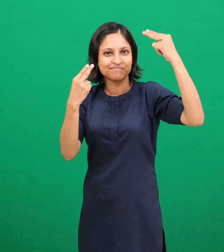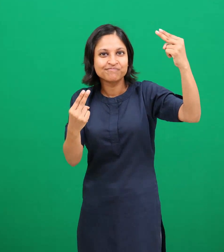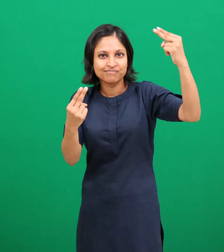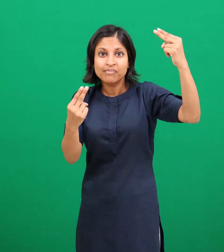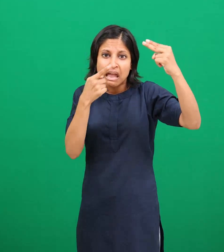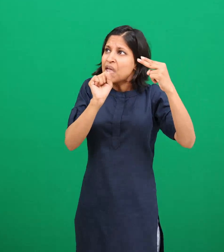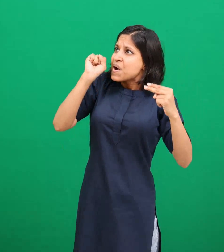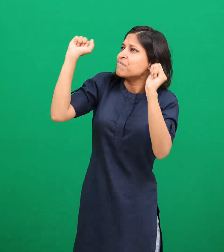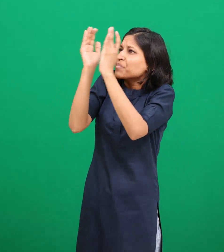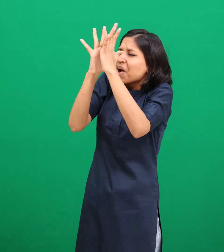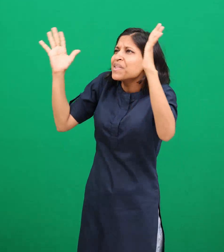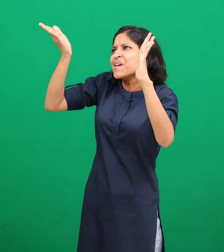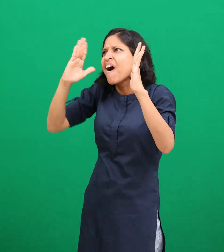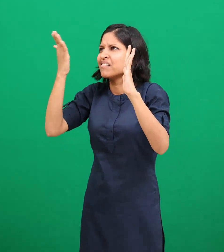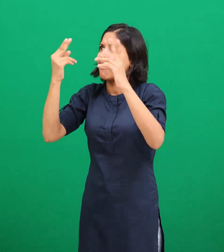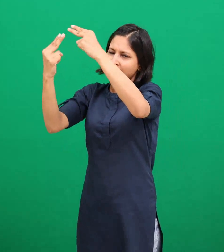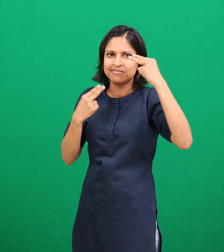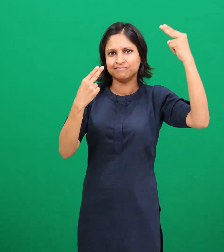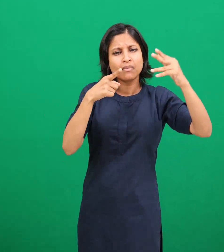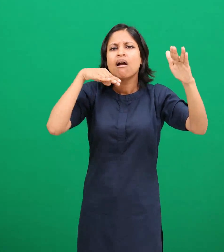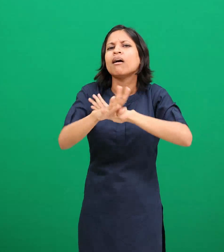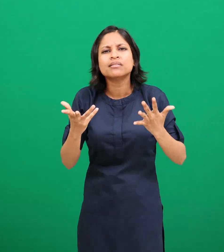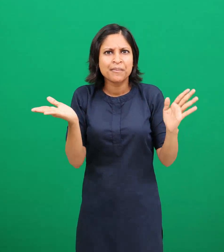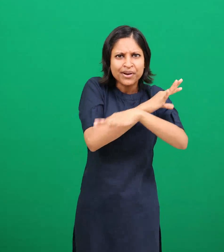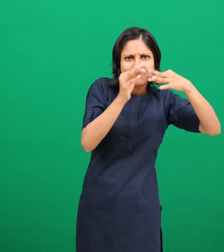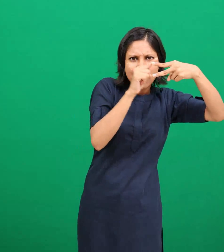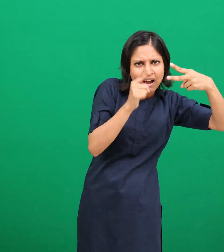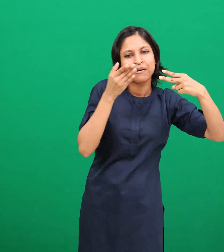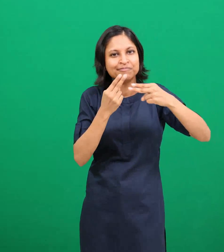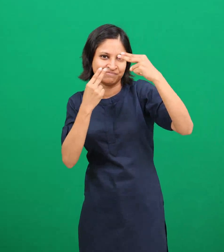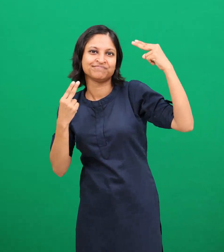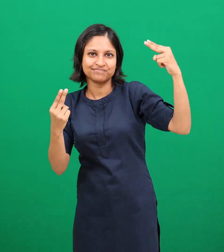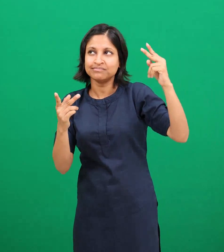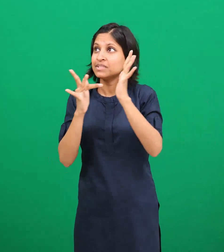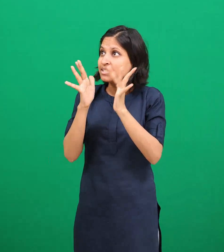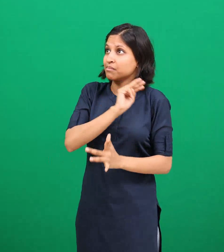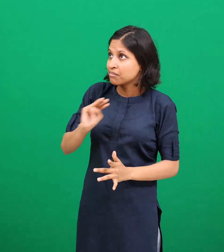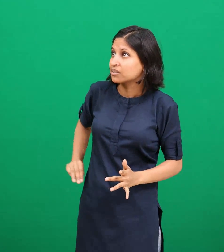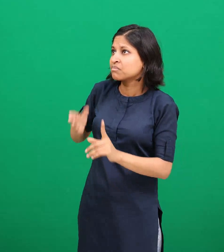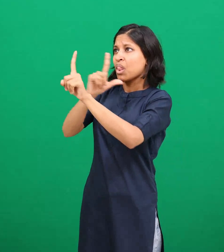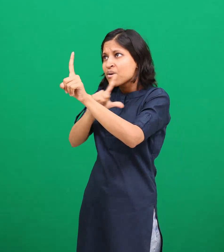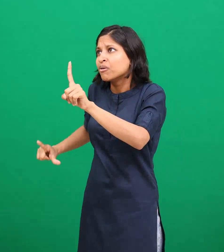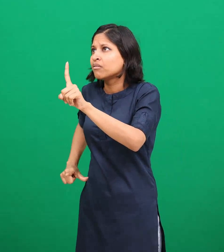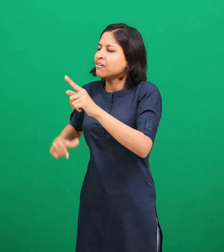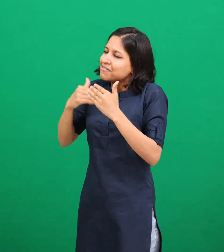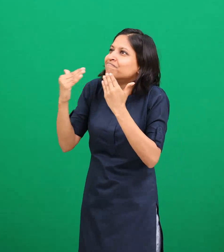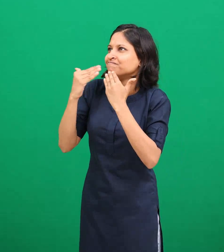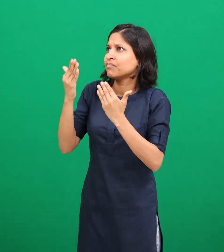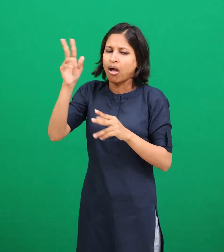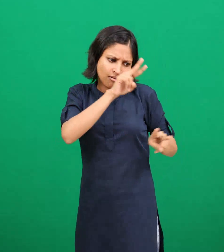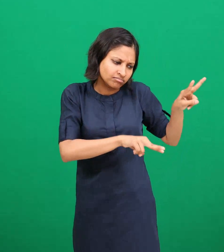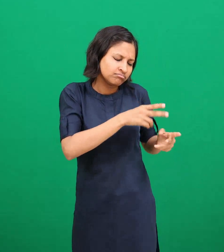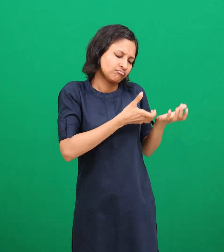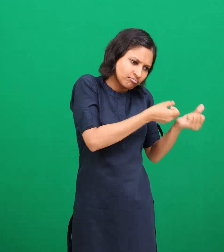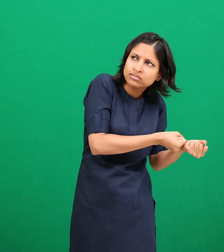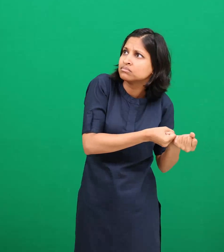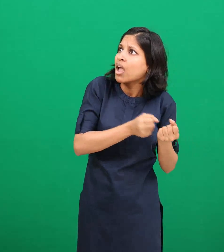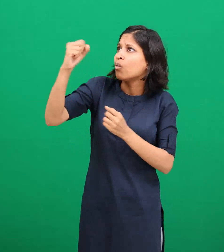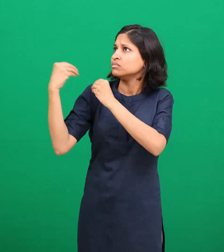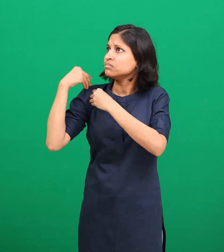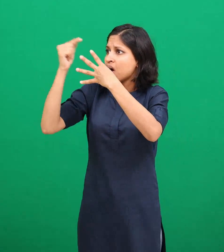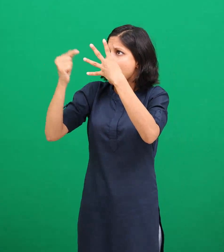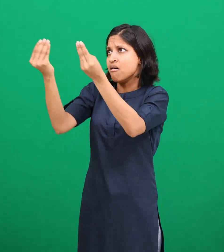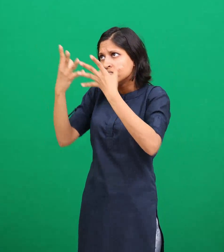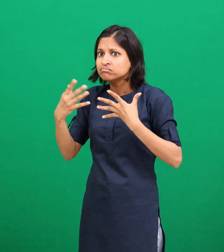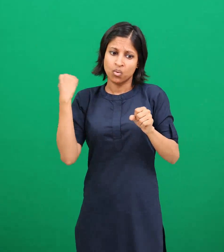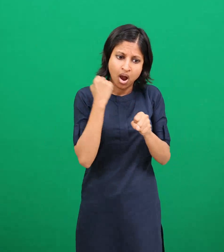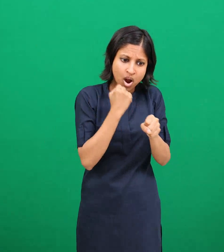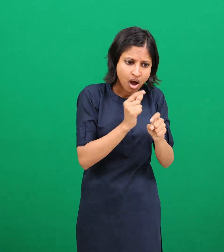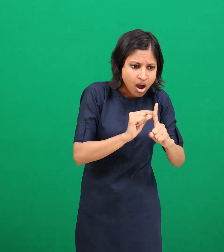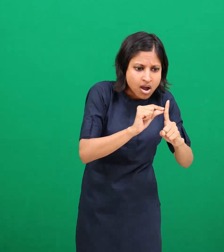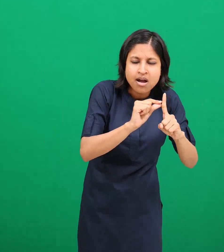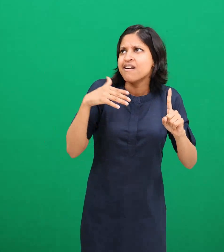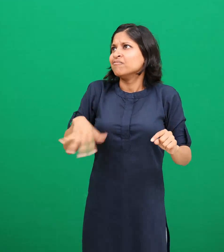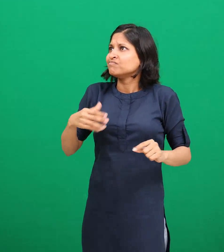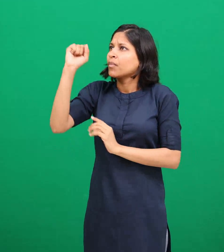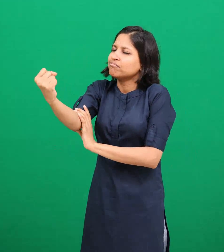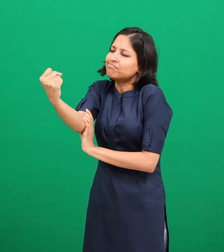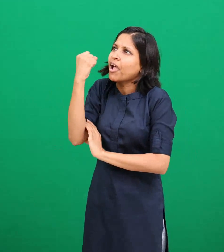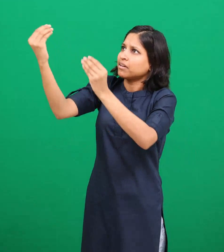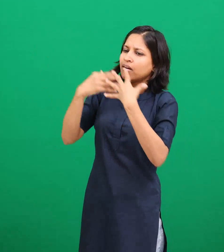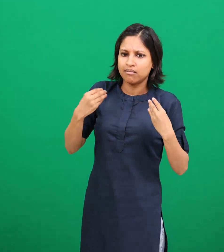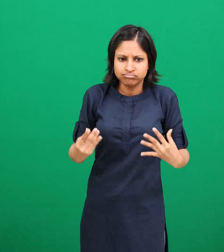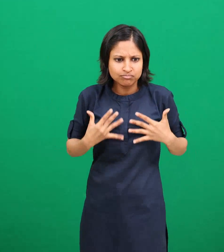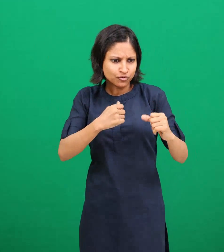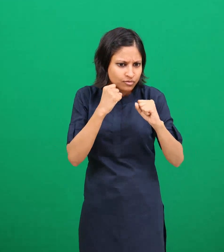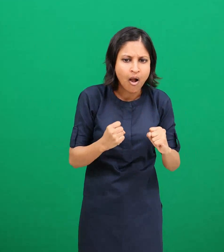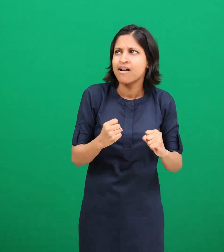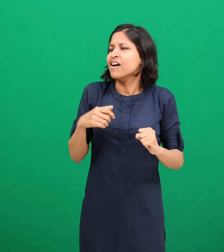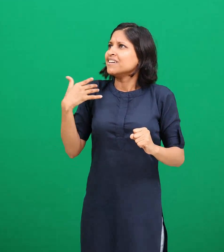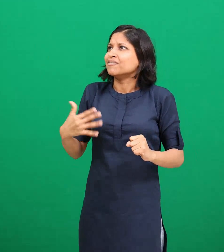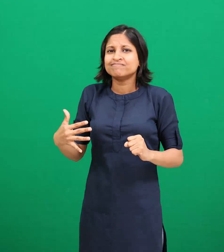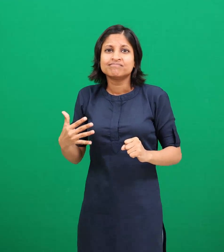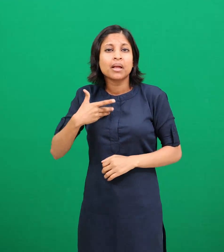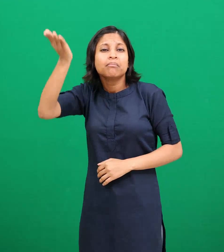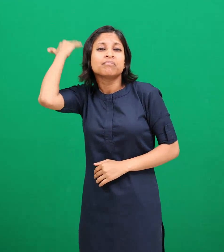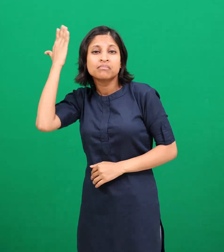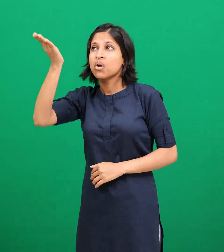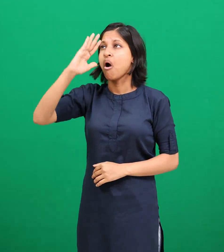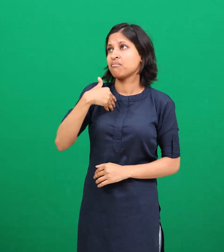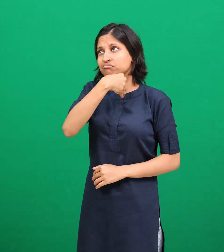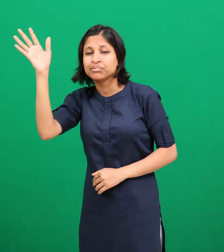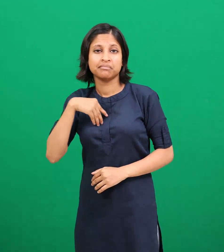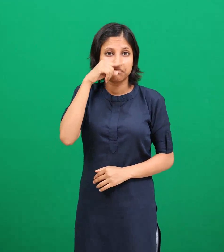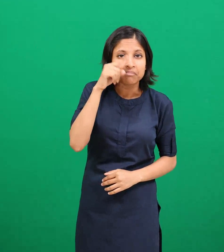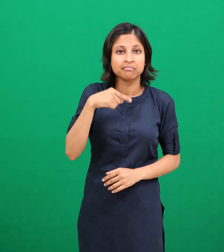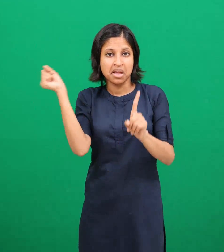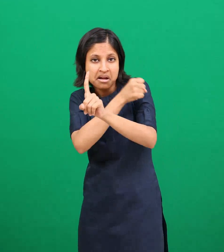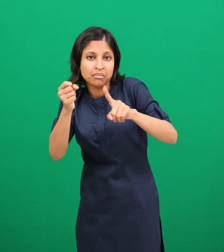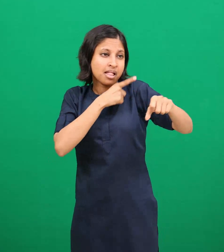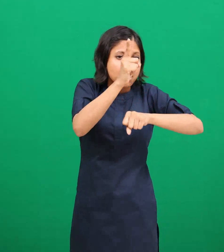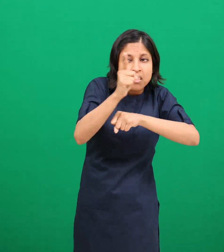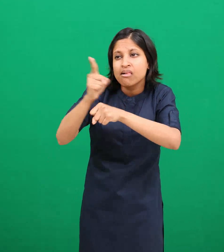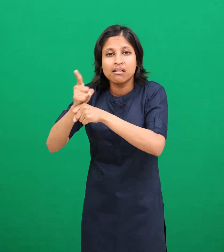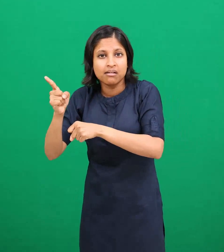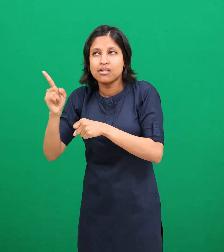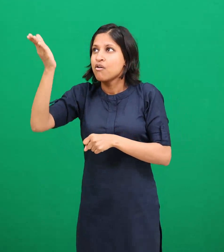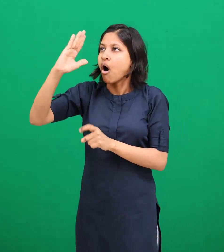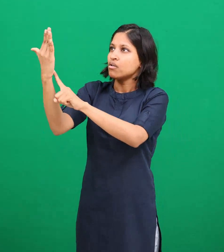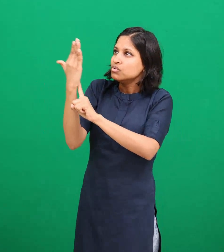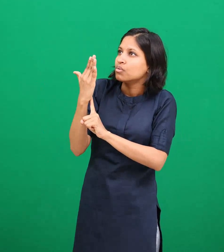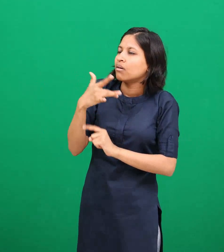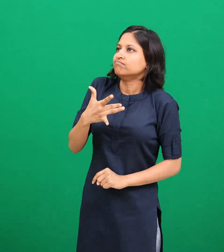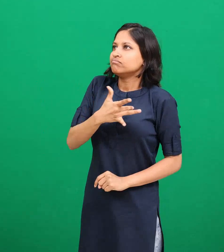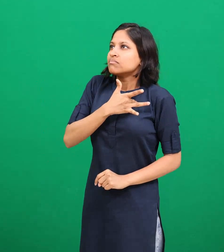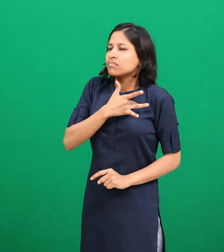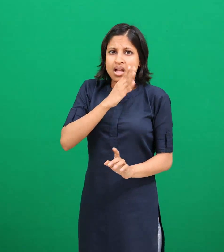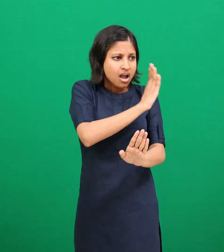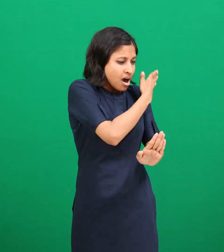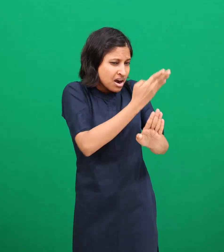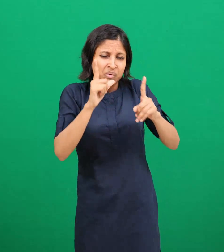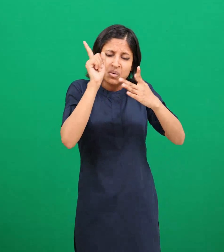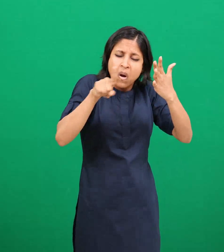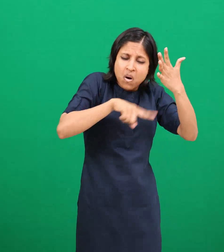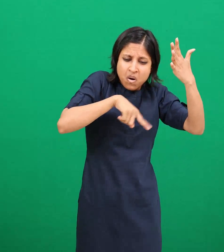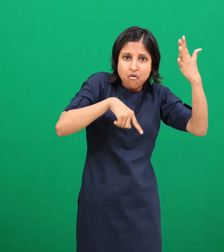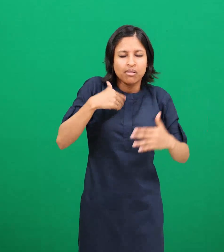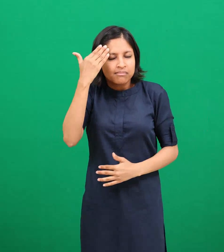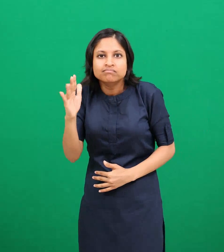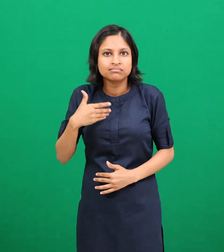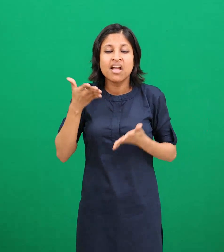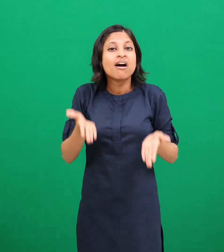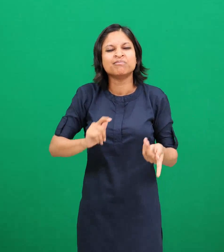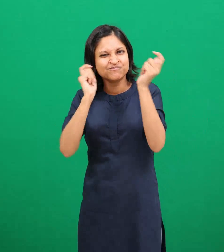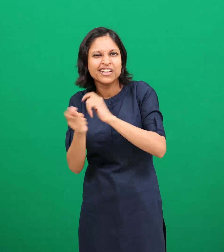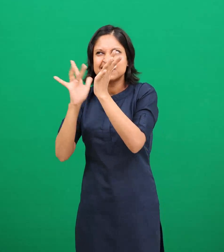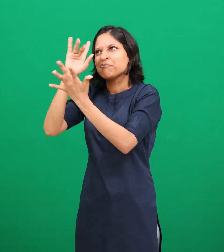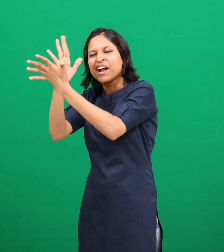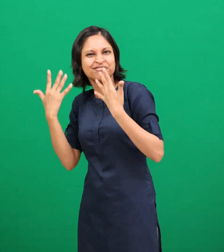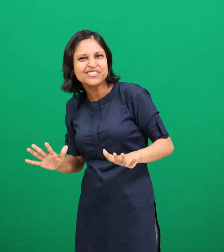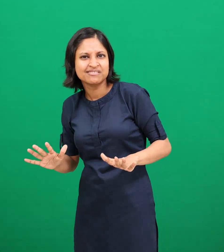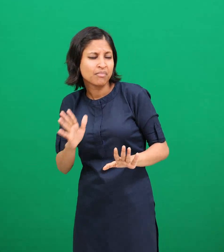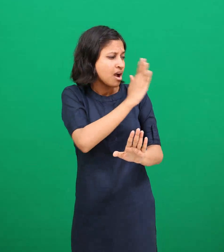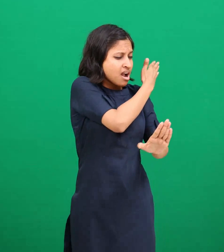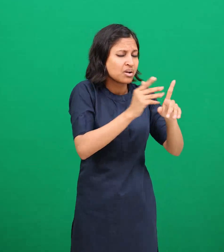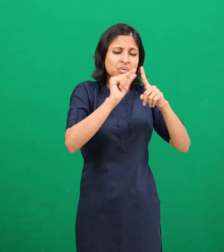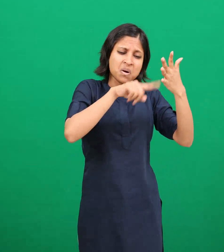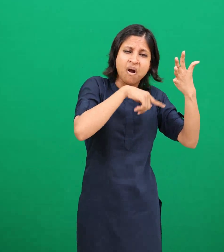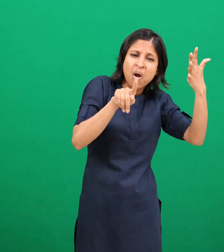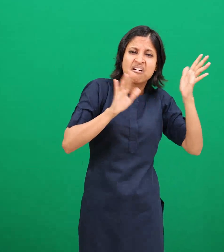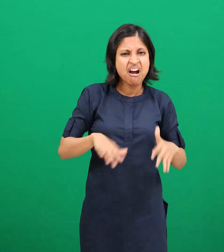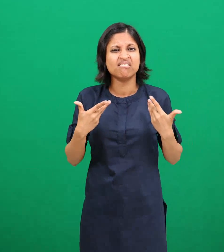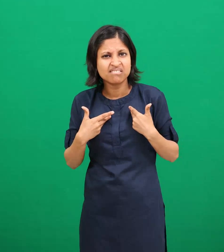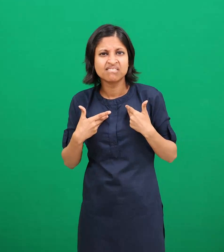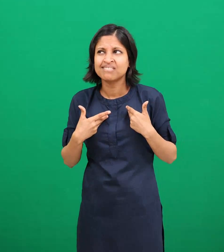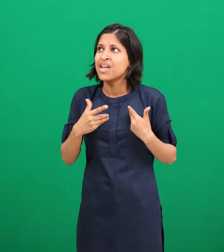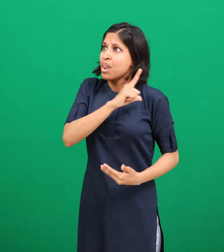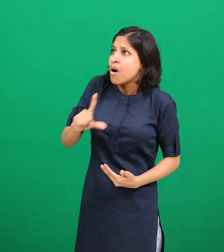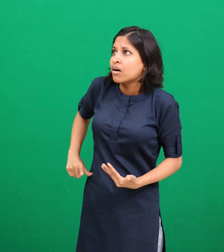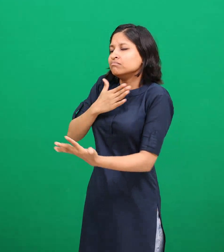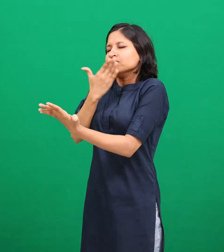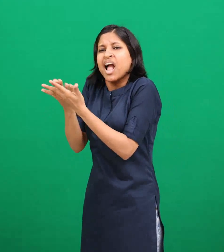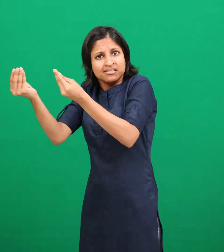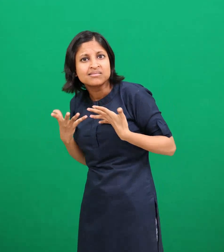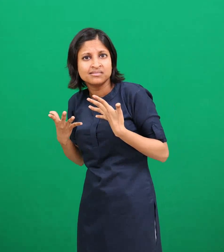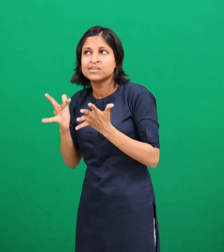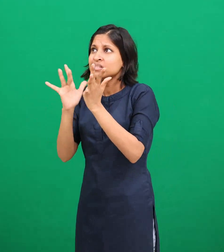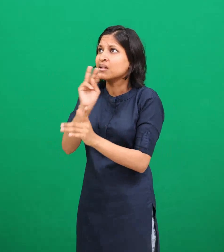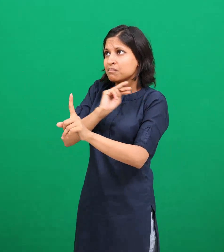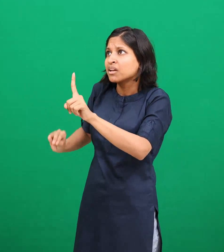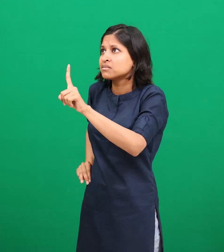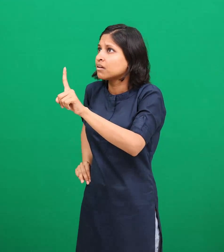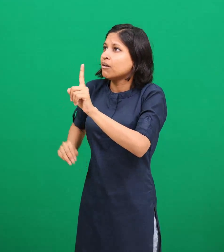I thank Christ Jesus our Lord, who has strengthened me, that He considered me faithful and appointed me to service. I was formerly a blasphemer, a persecutor, and a violent man; yet because I had acted in ignorance and unbelief, I was shown mercy.